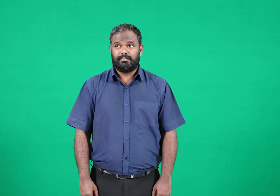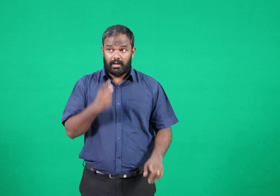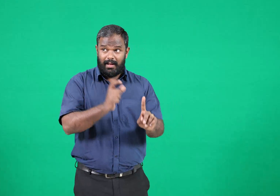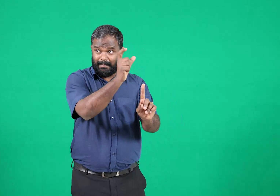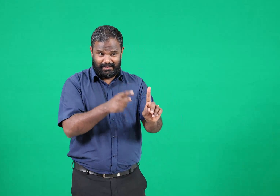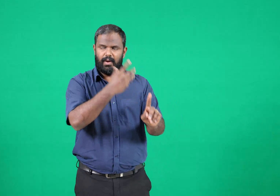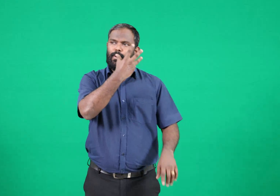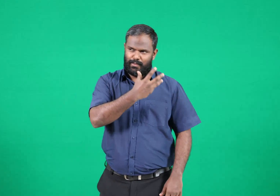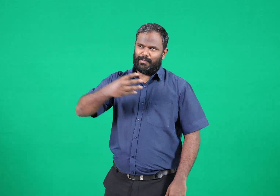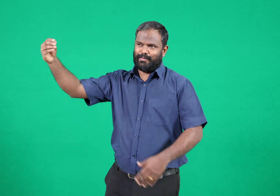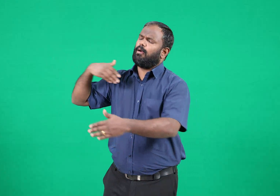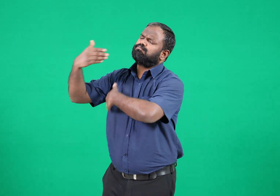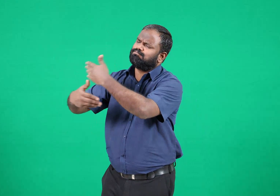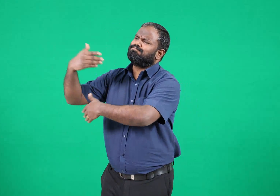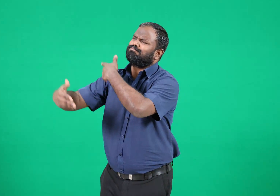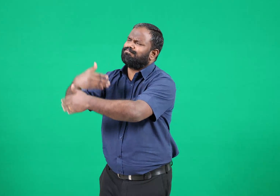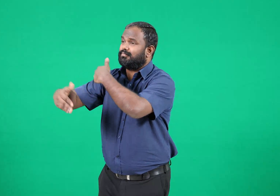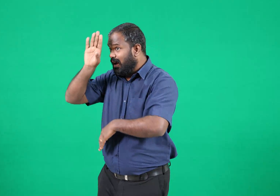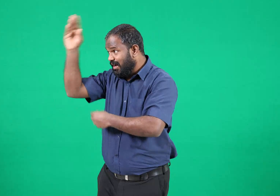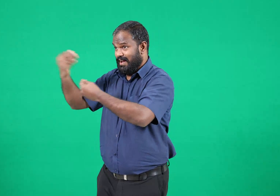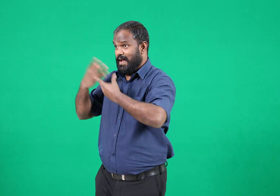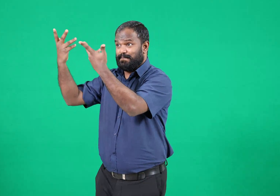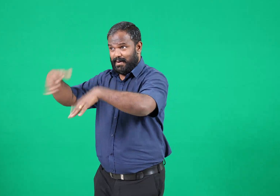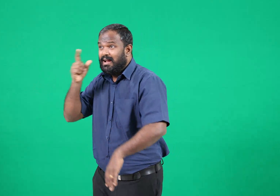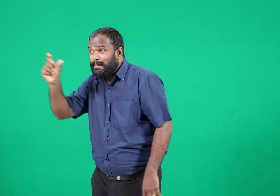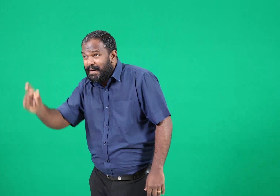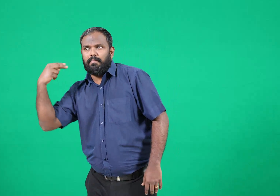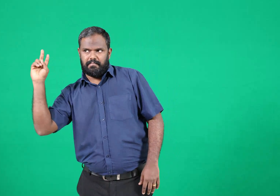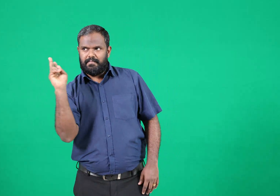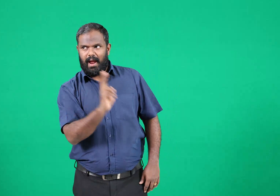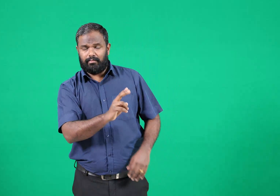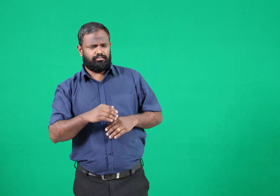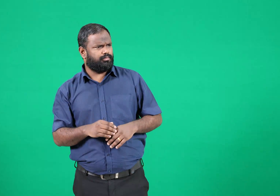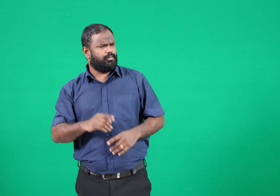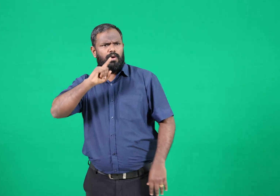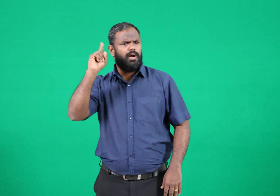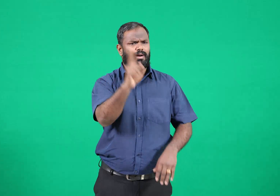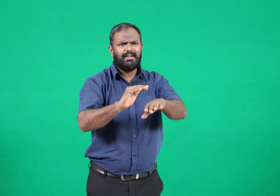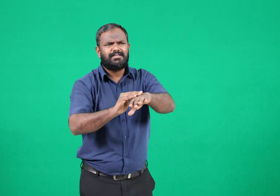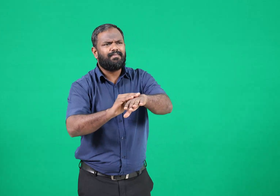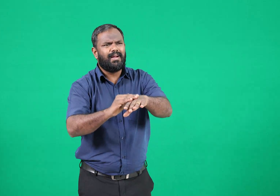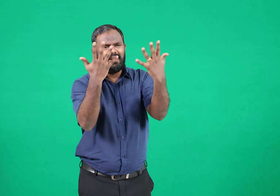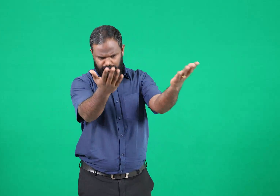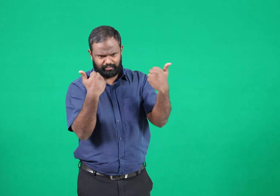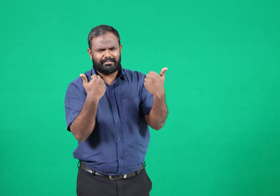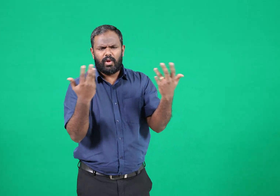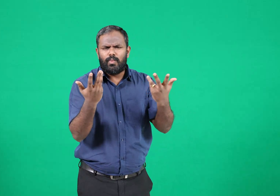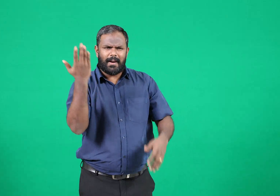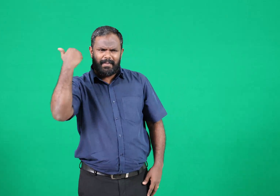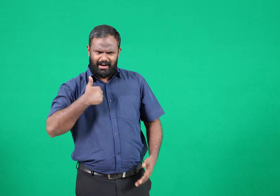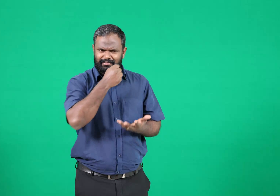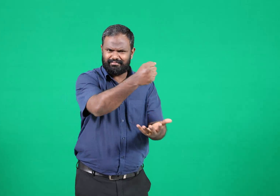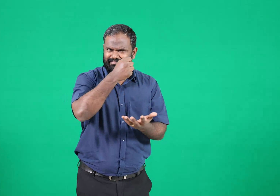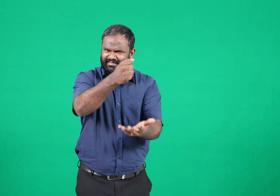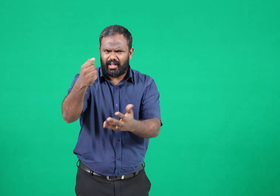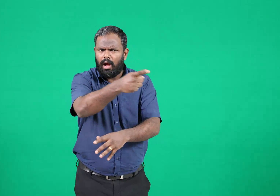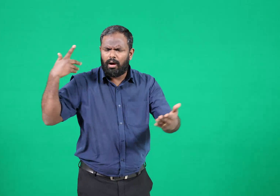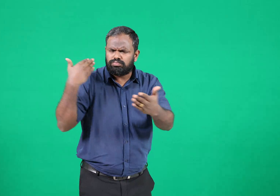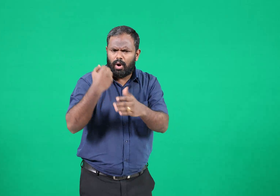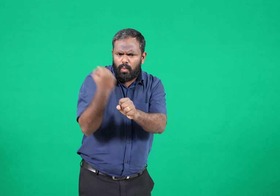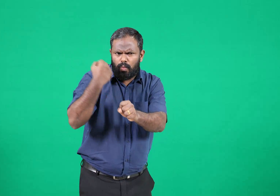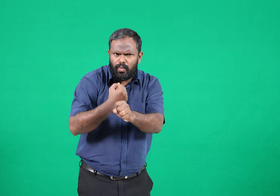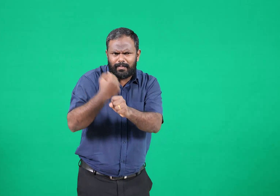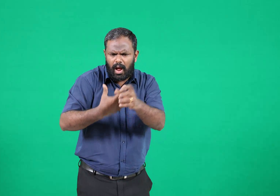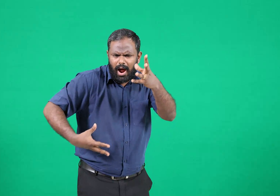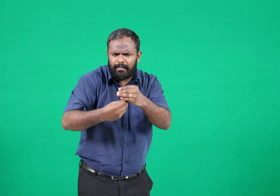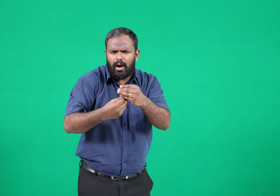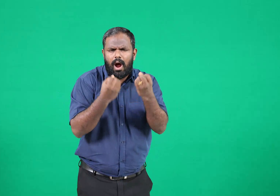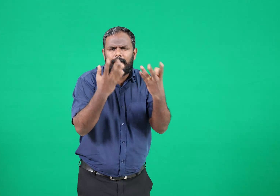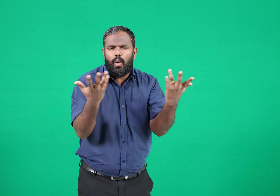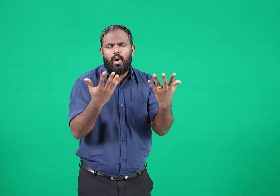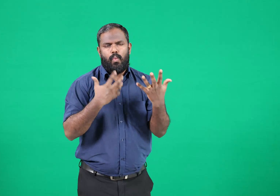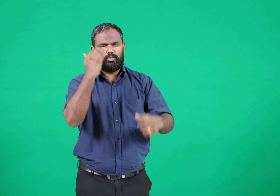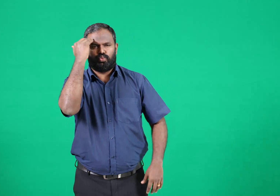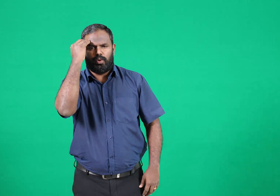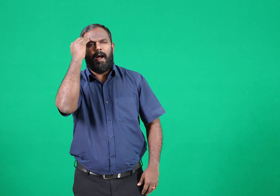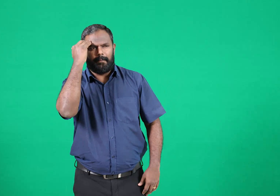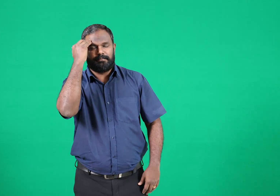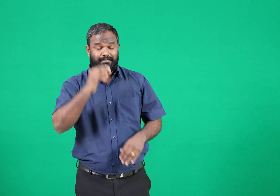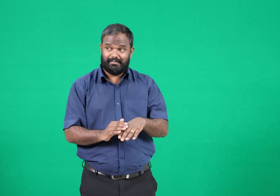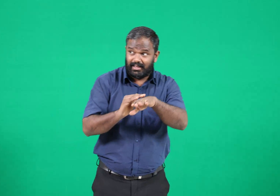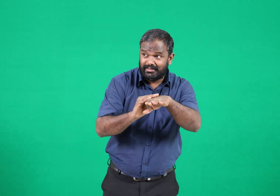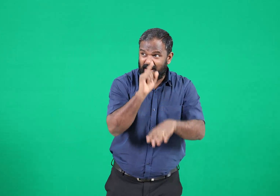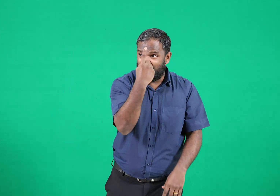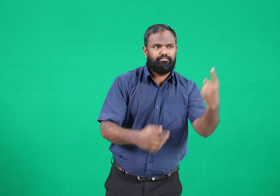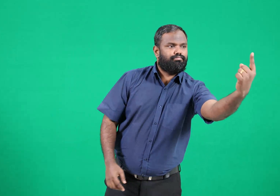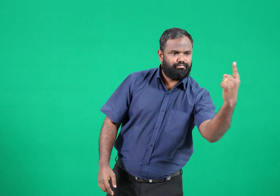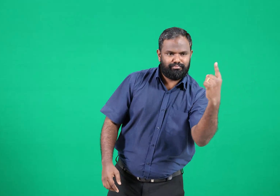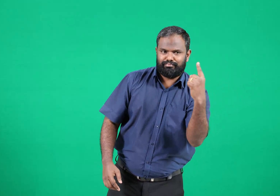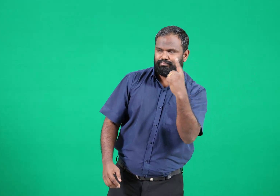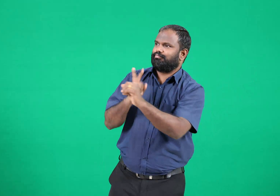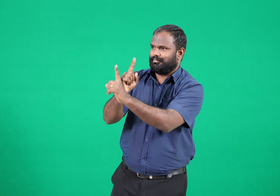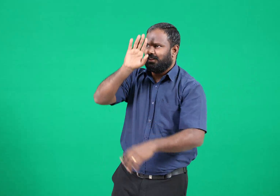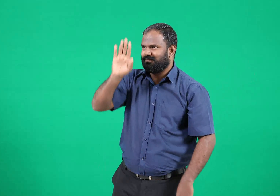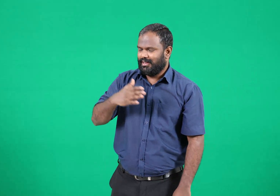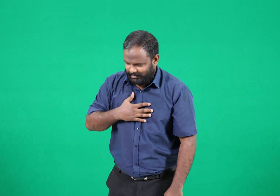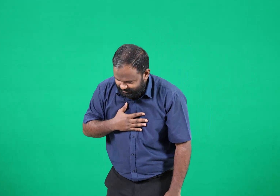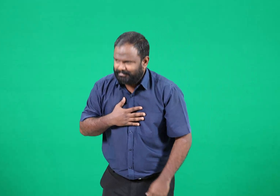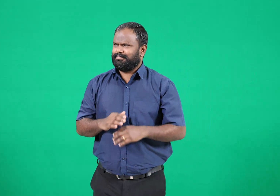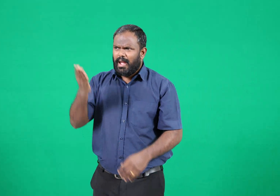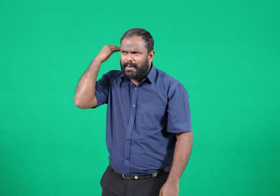When he returned from procuring his kingship, he summoned the servants to whom he had given the money, to find out what each one had earned.